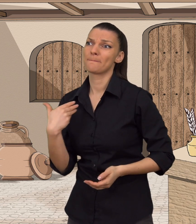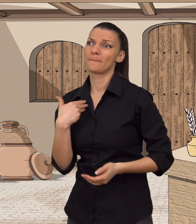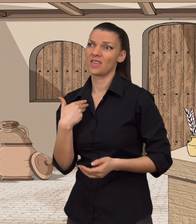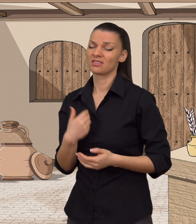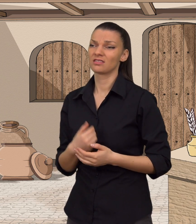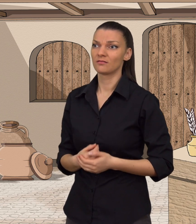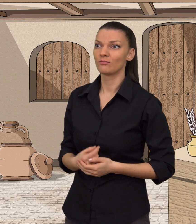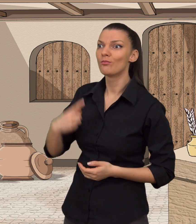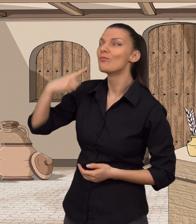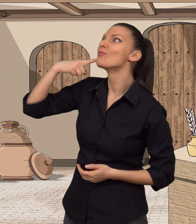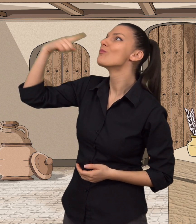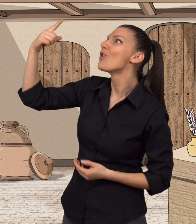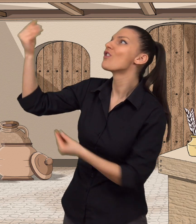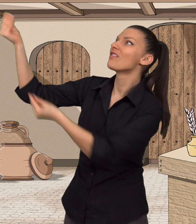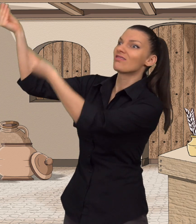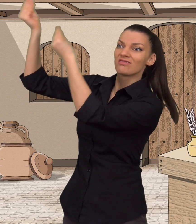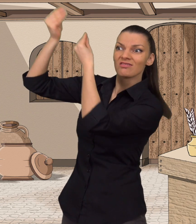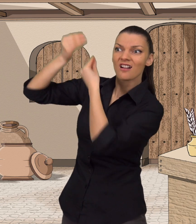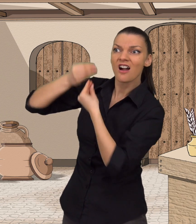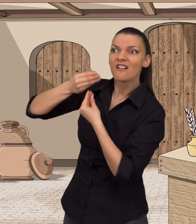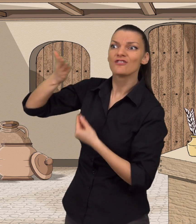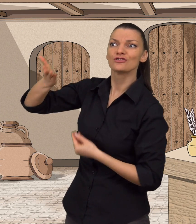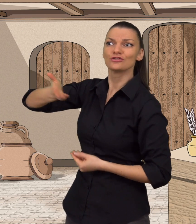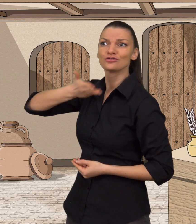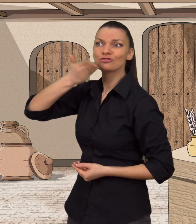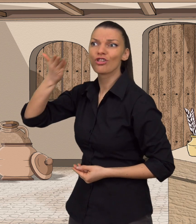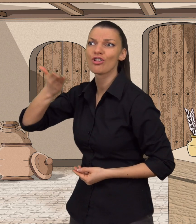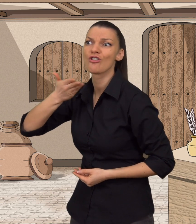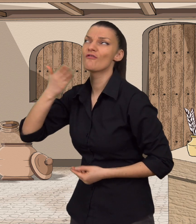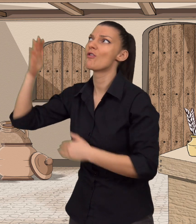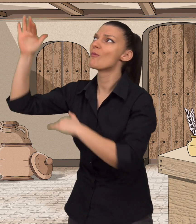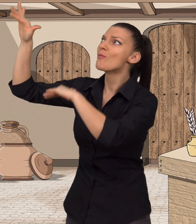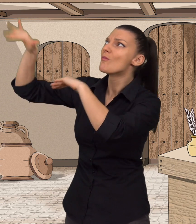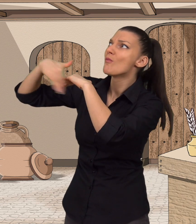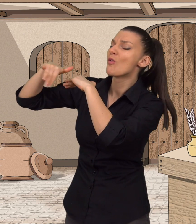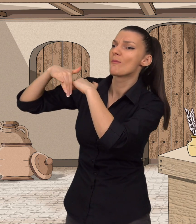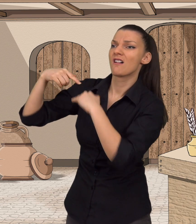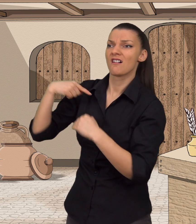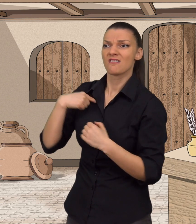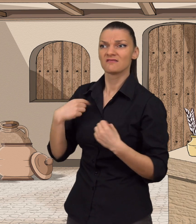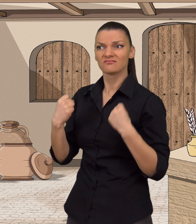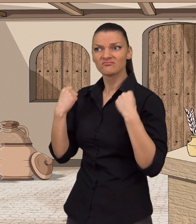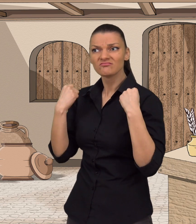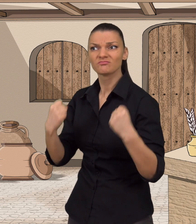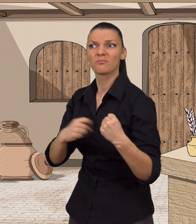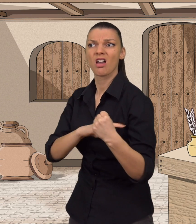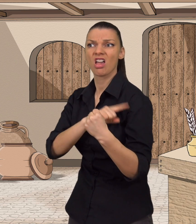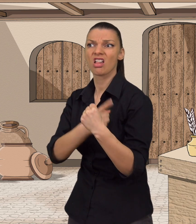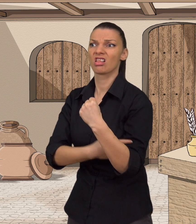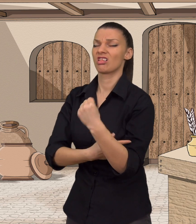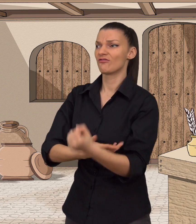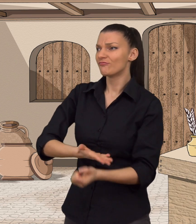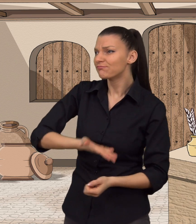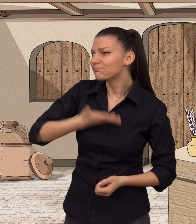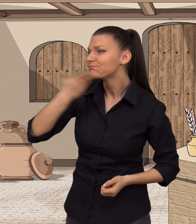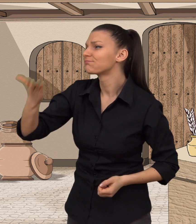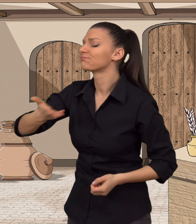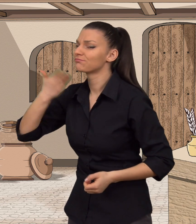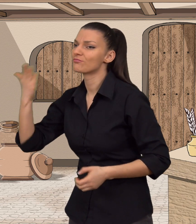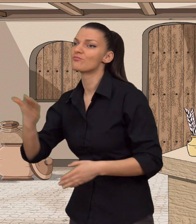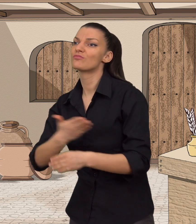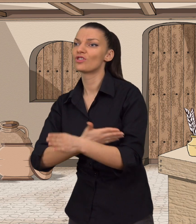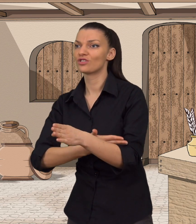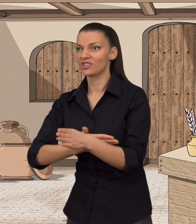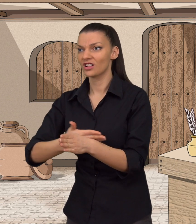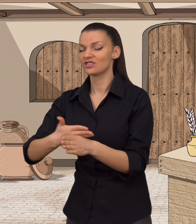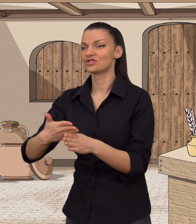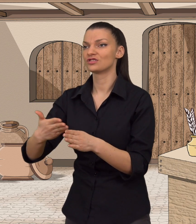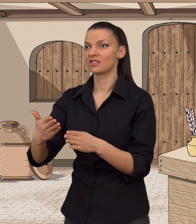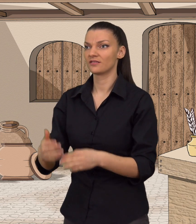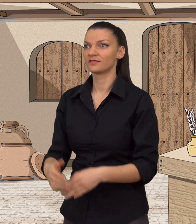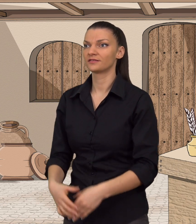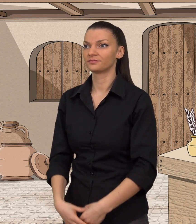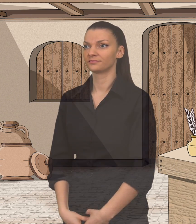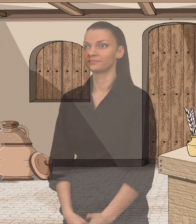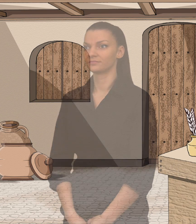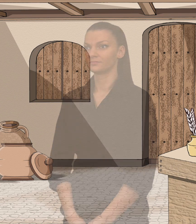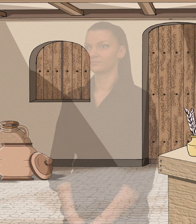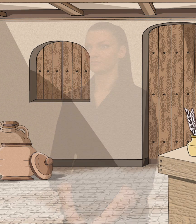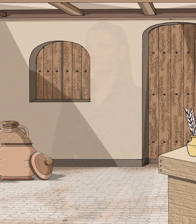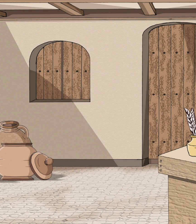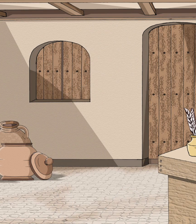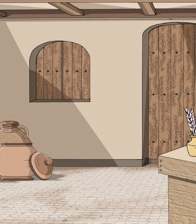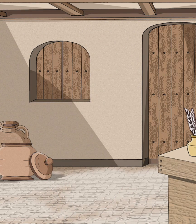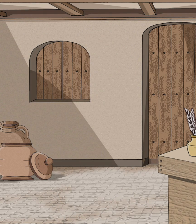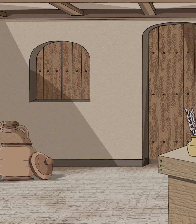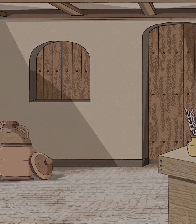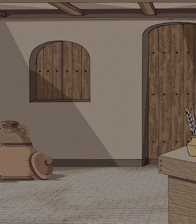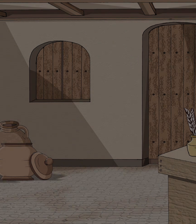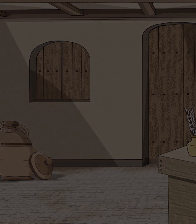Pray that I may proclaim it fearlessly, as I should.